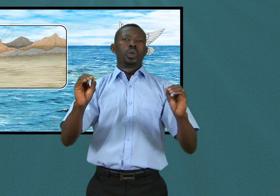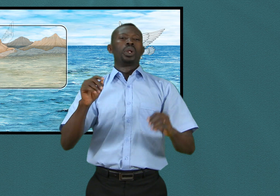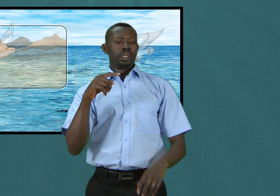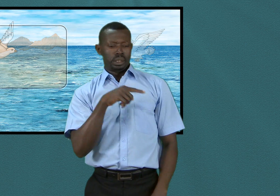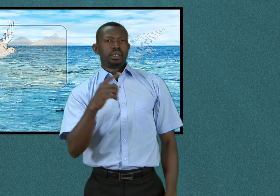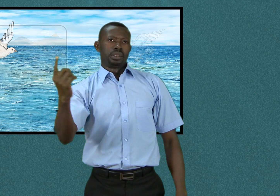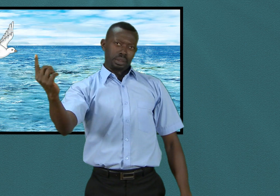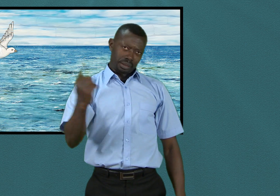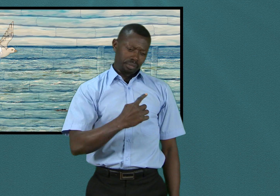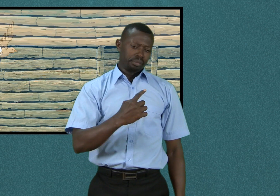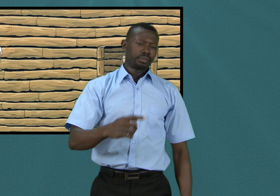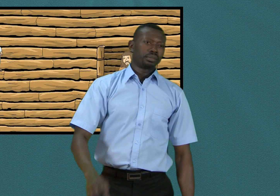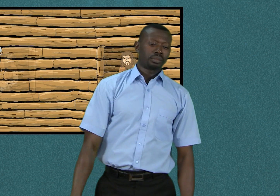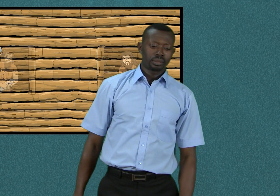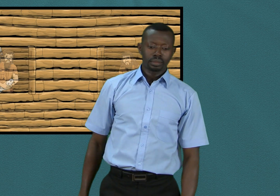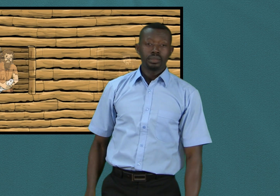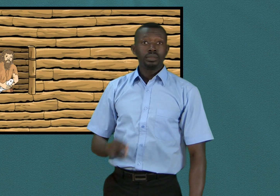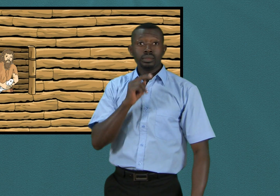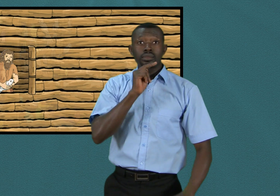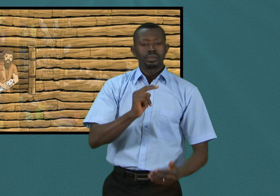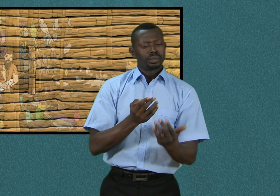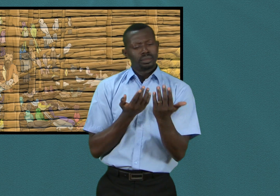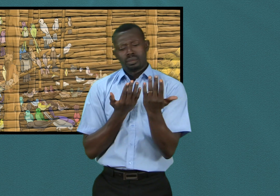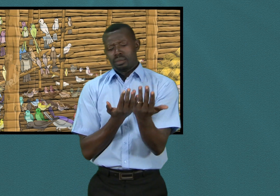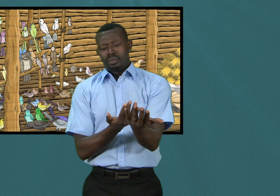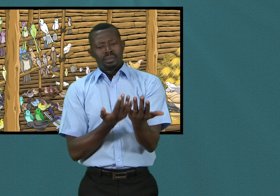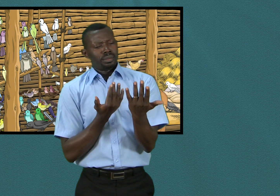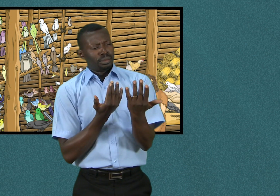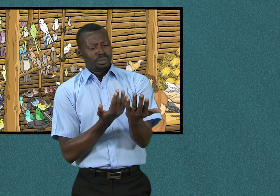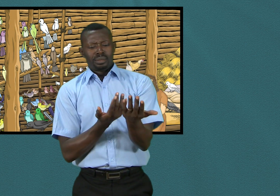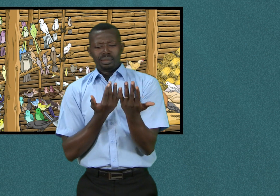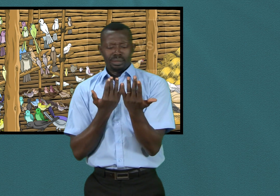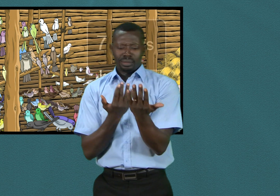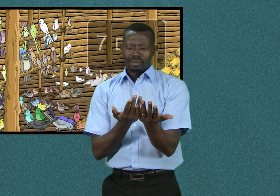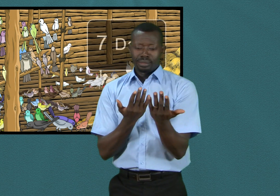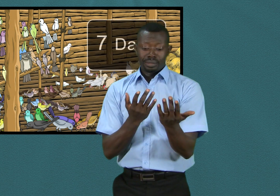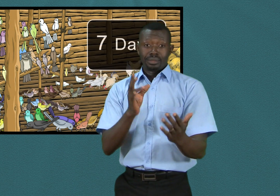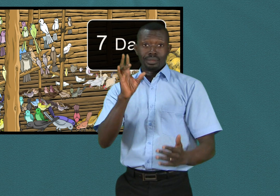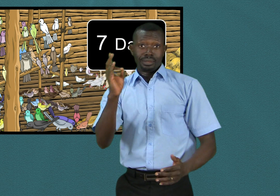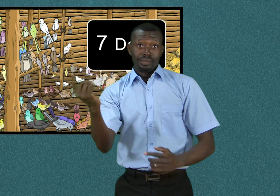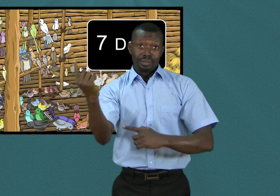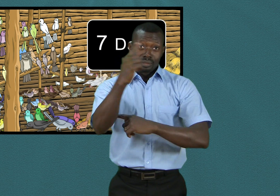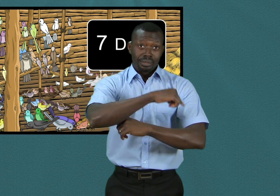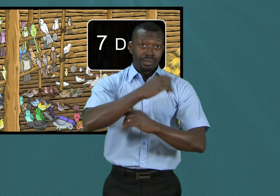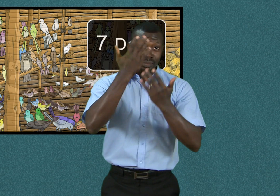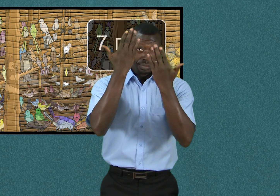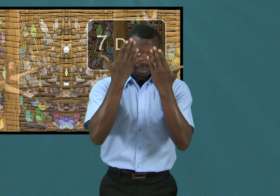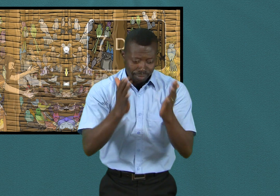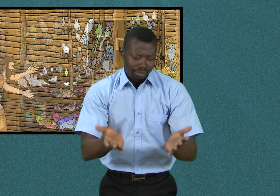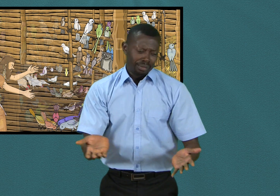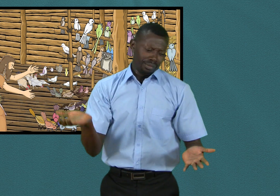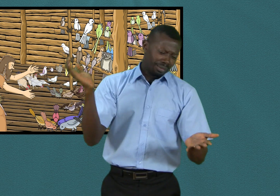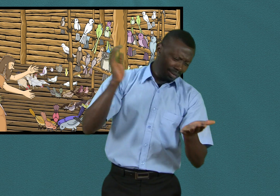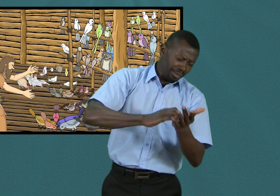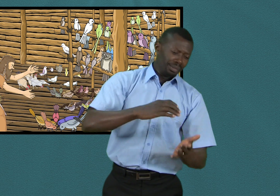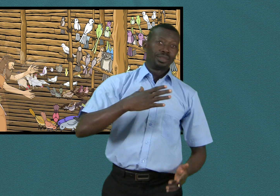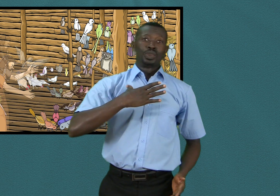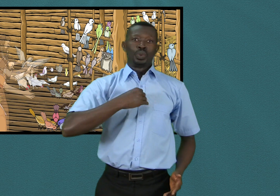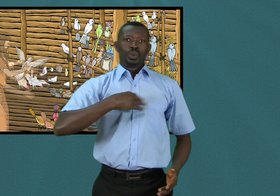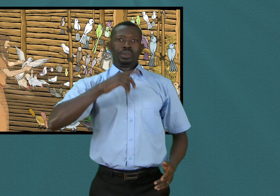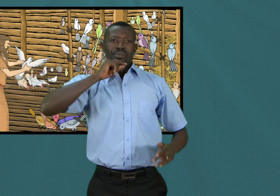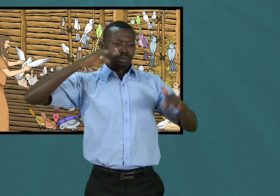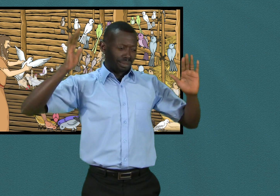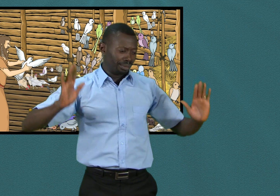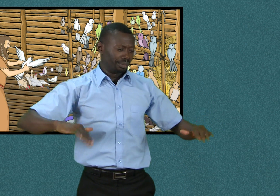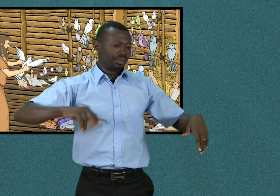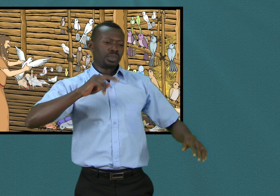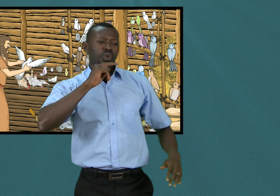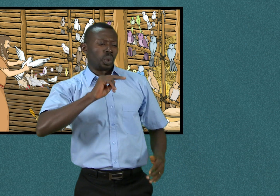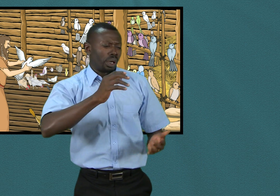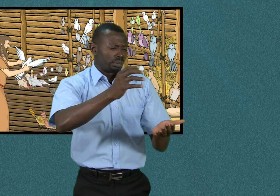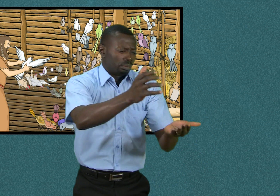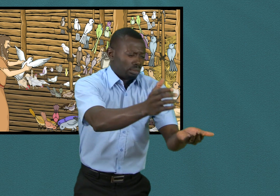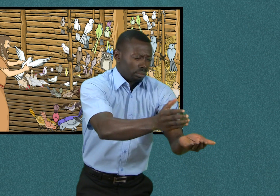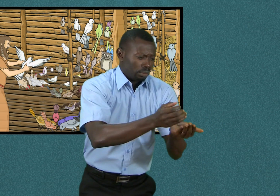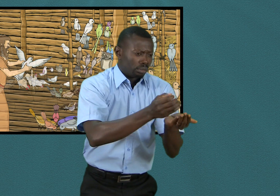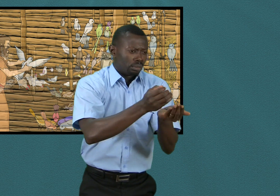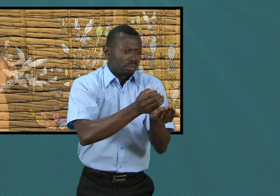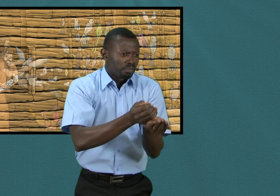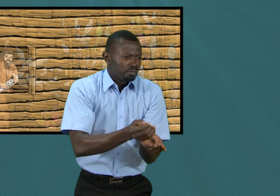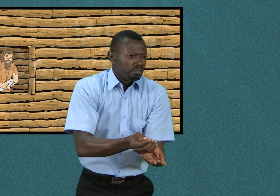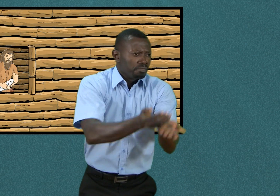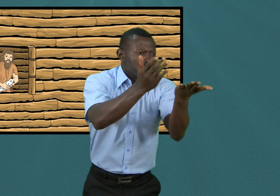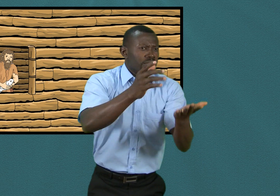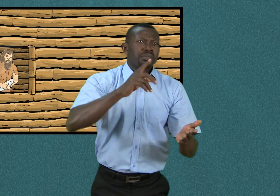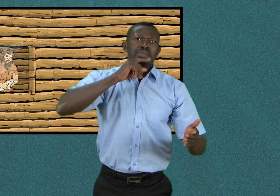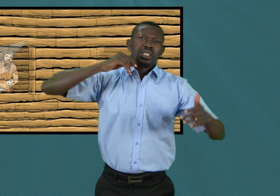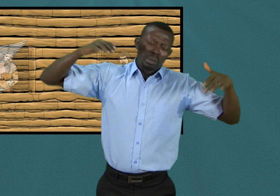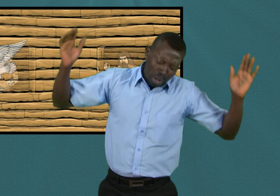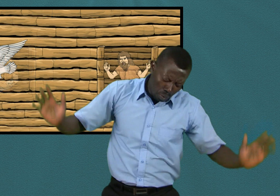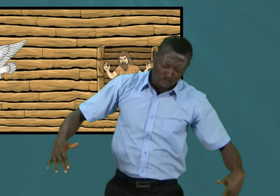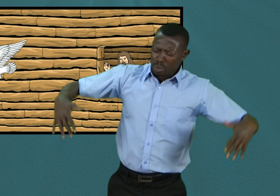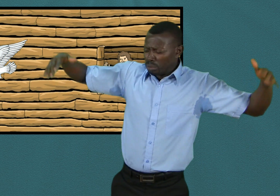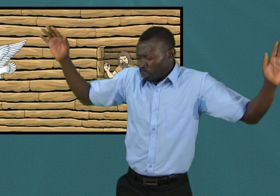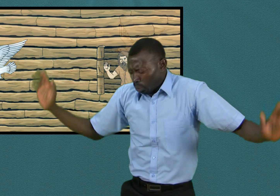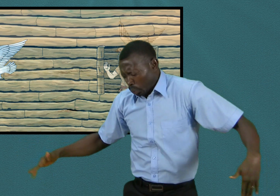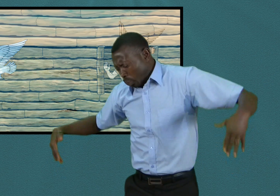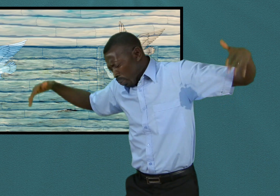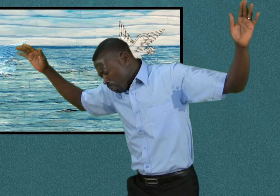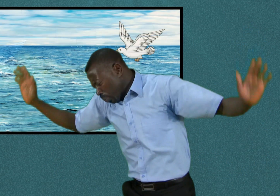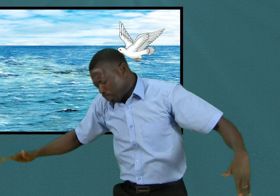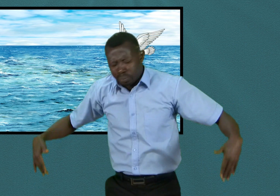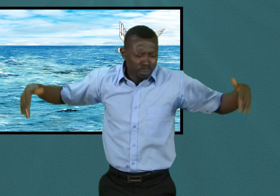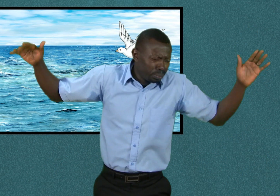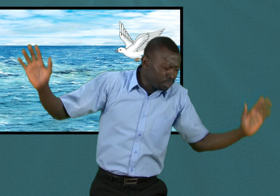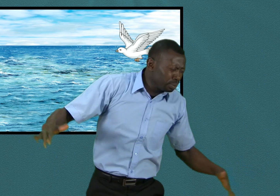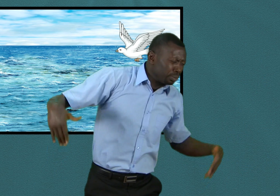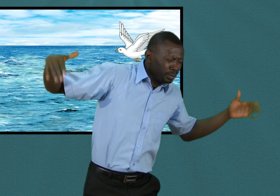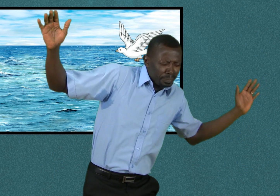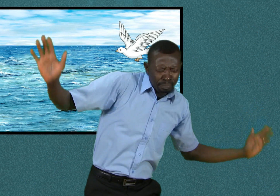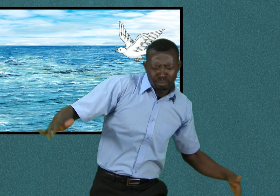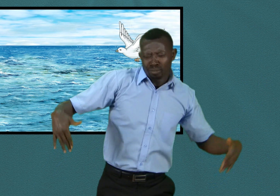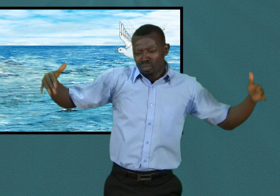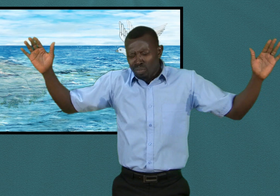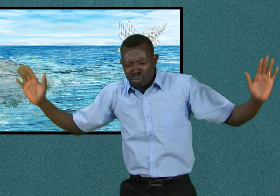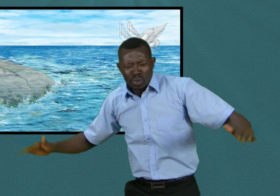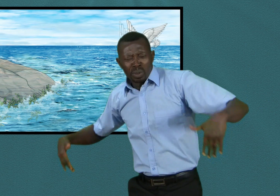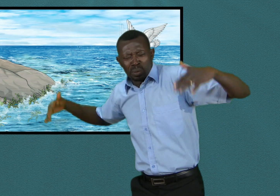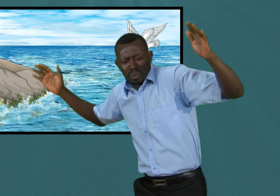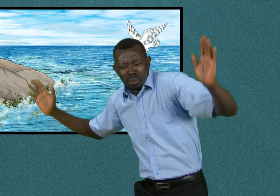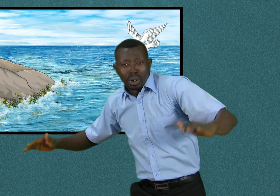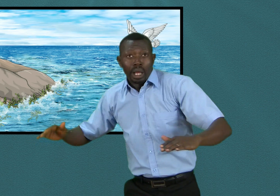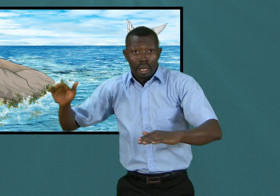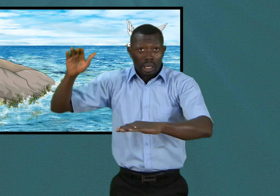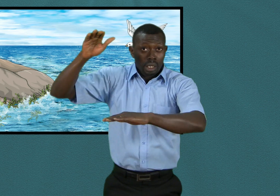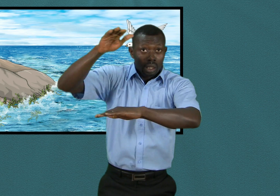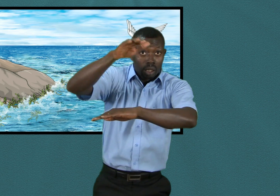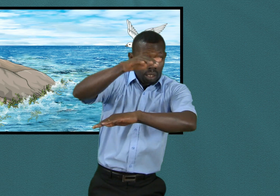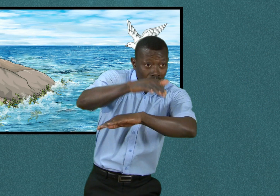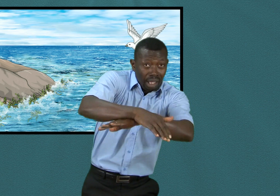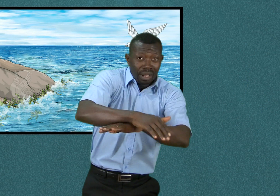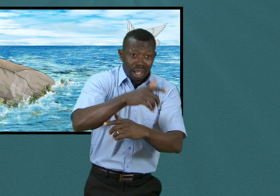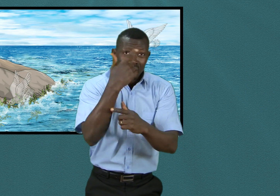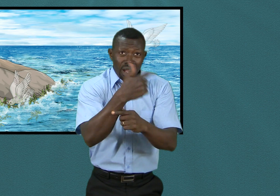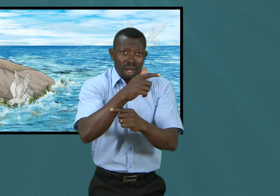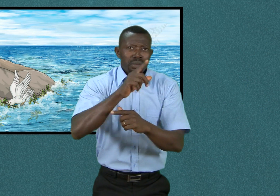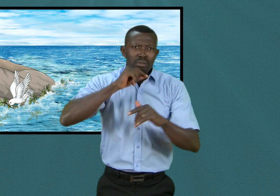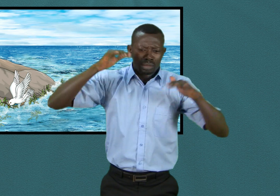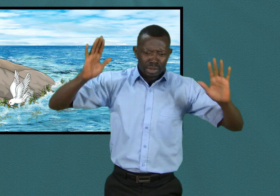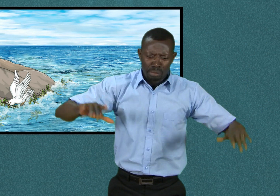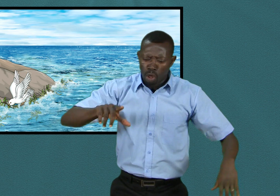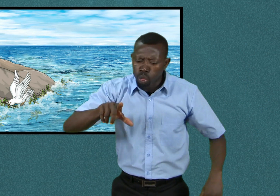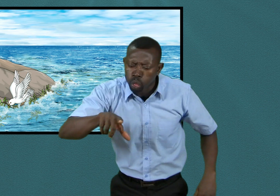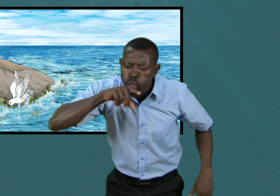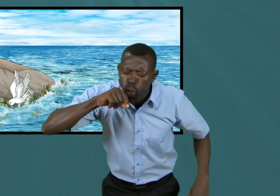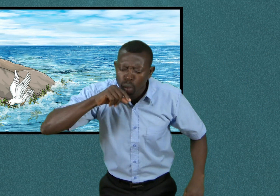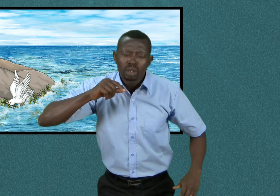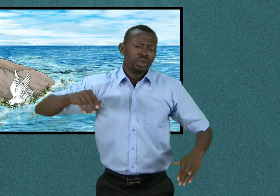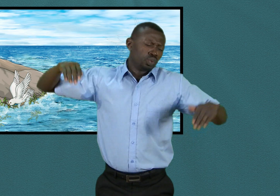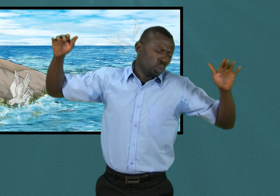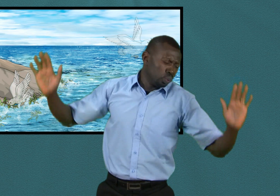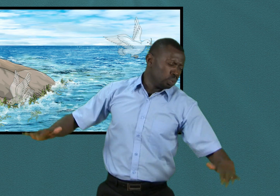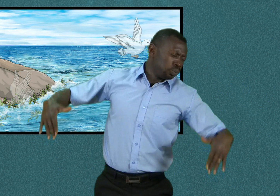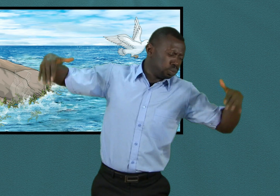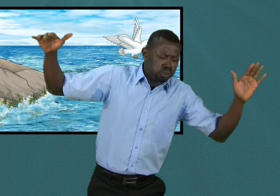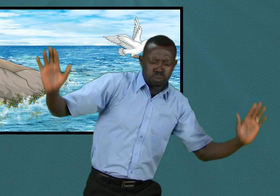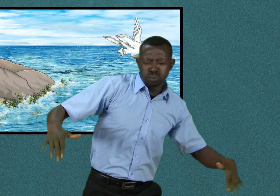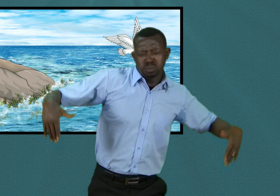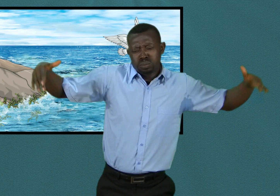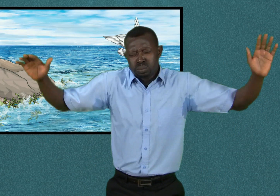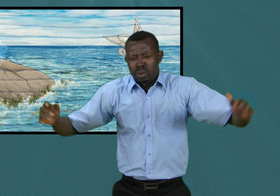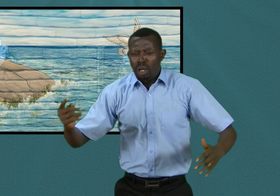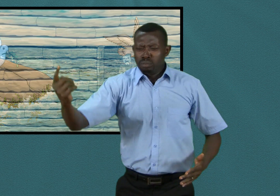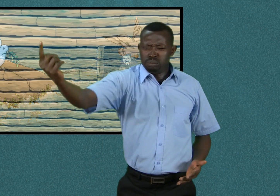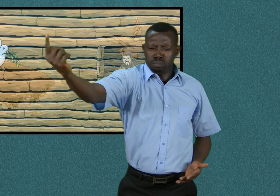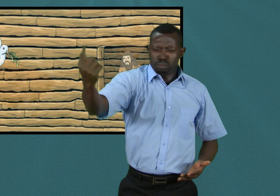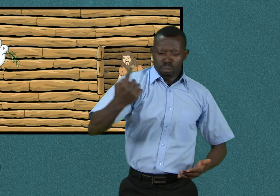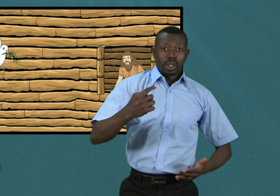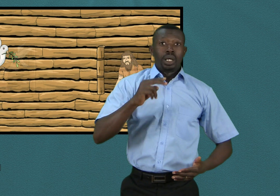So he reached out his hand and brought her back inside the ark. Noah waited seven more days and again sent out the dove from the ark.